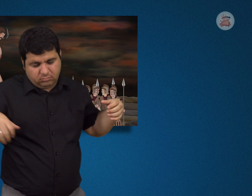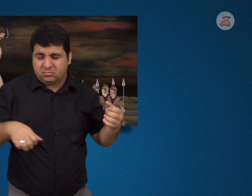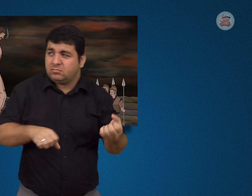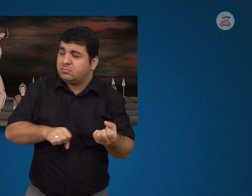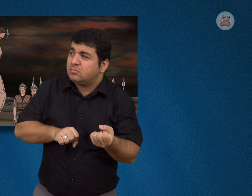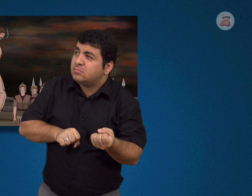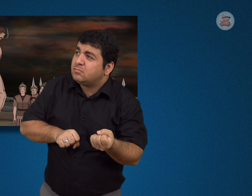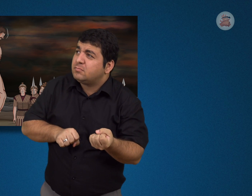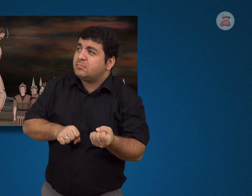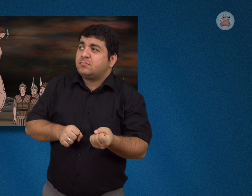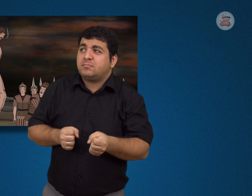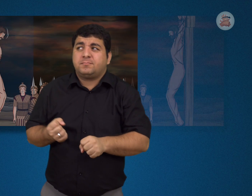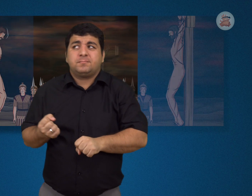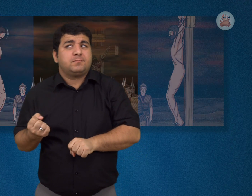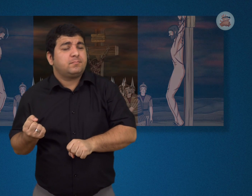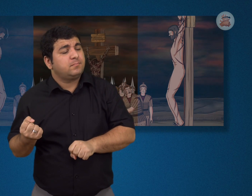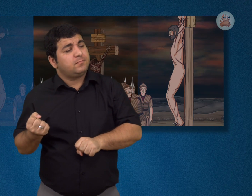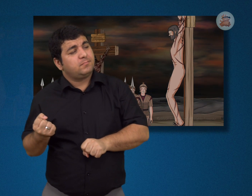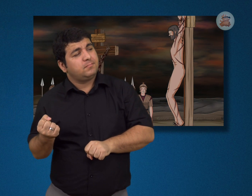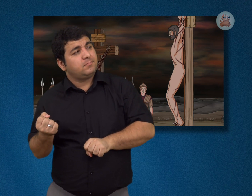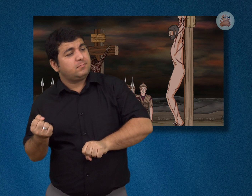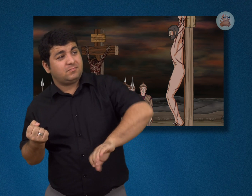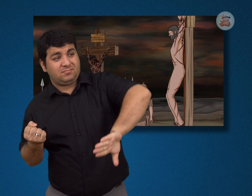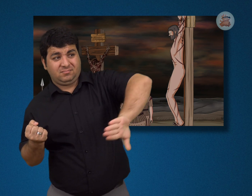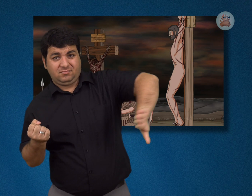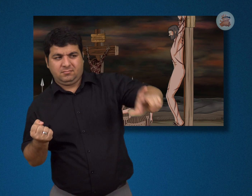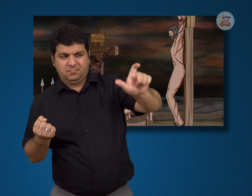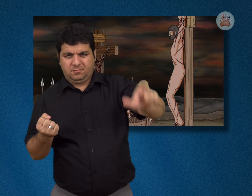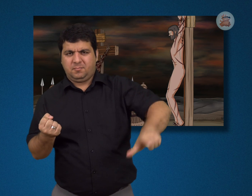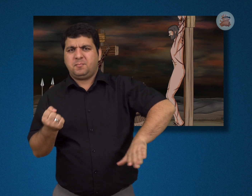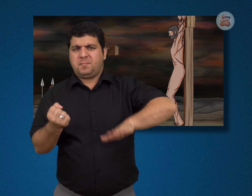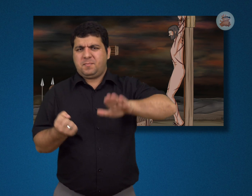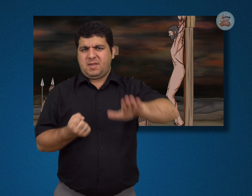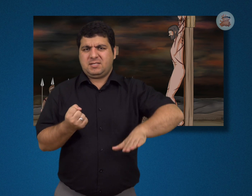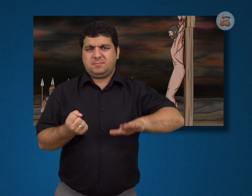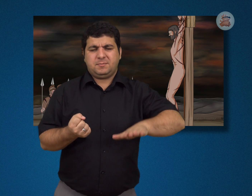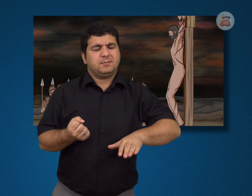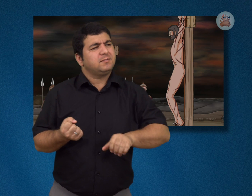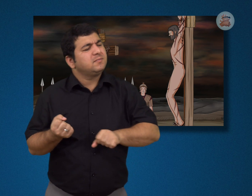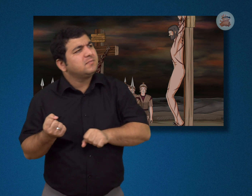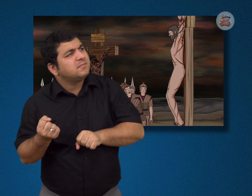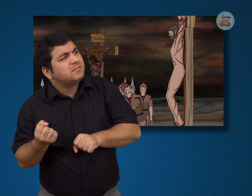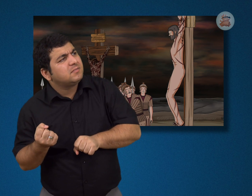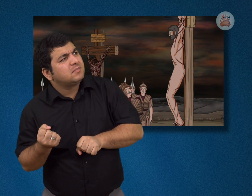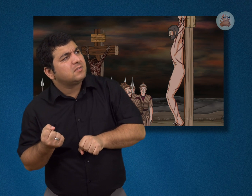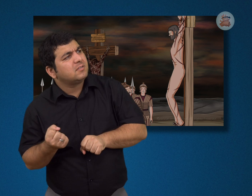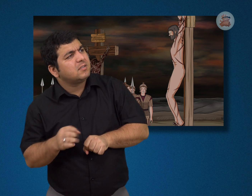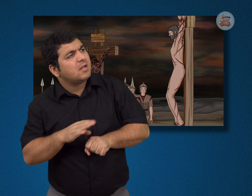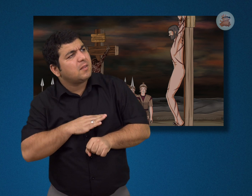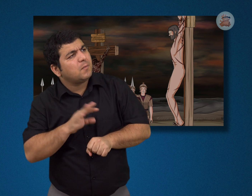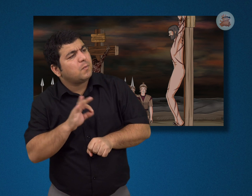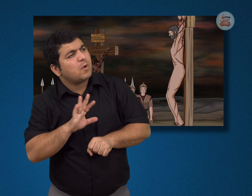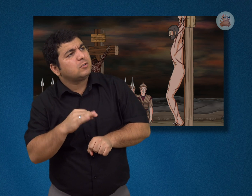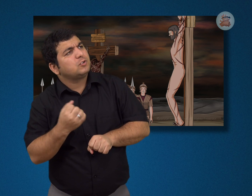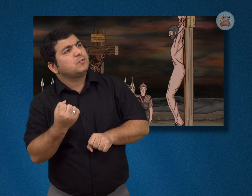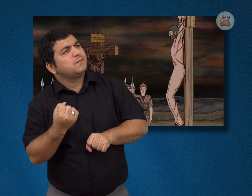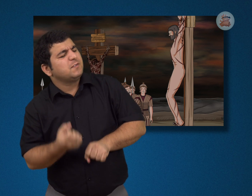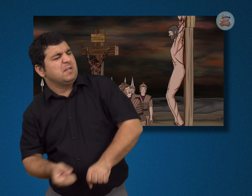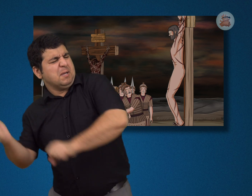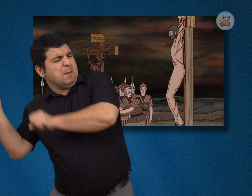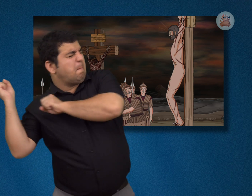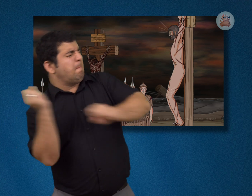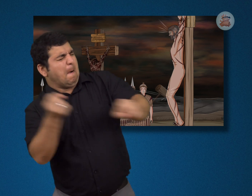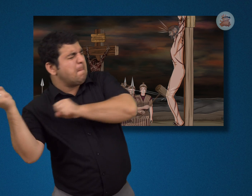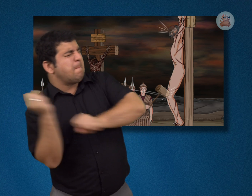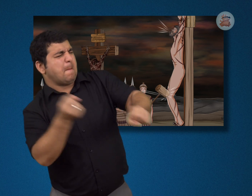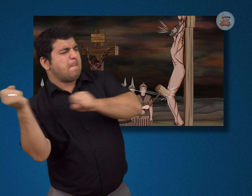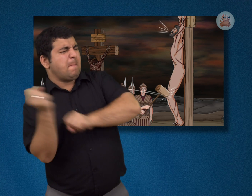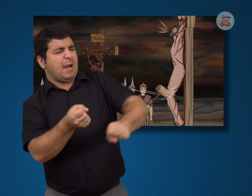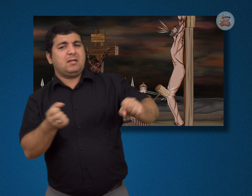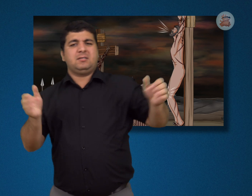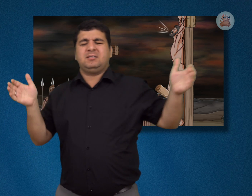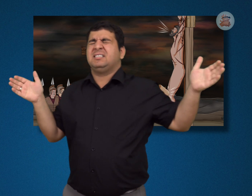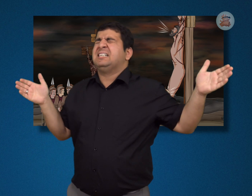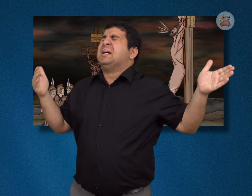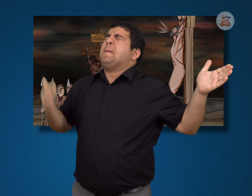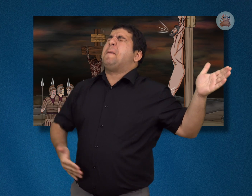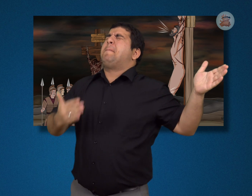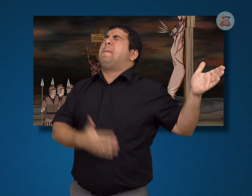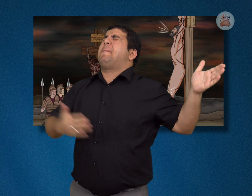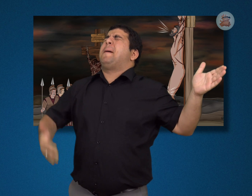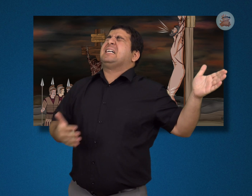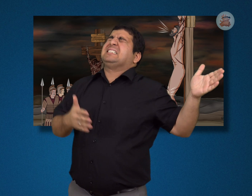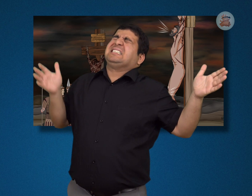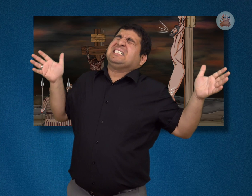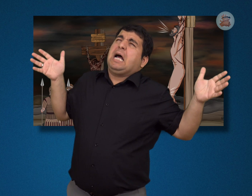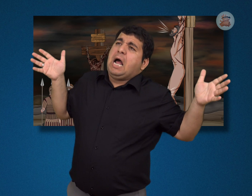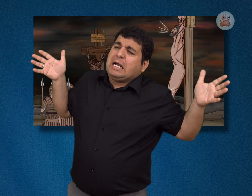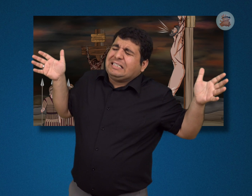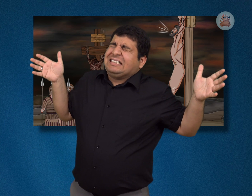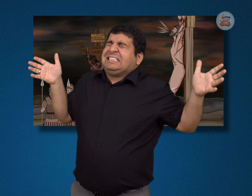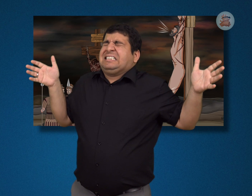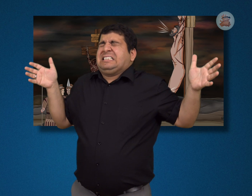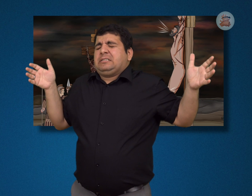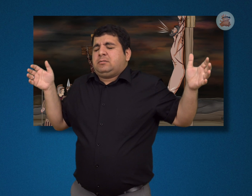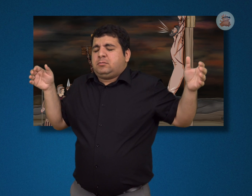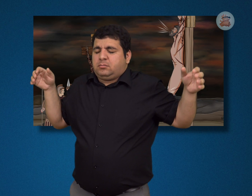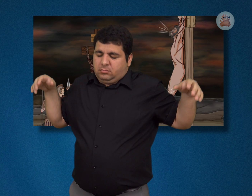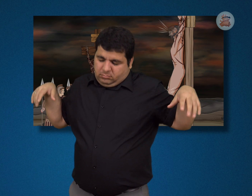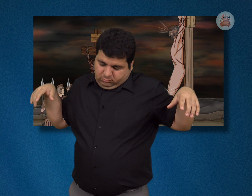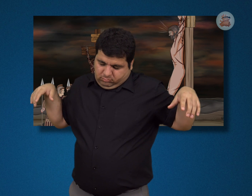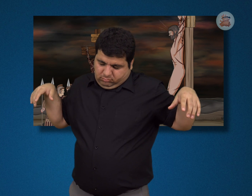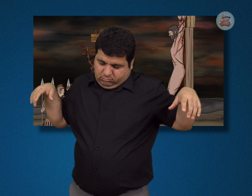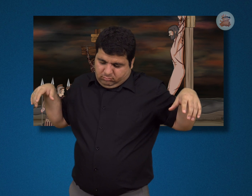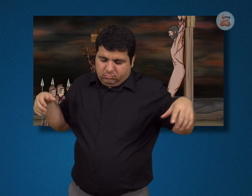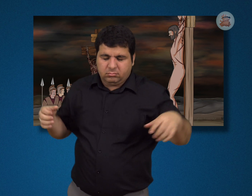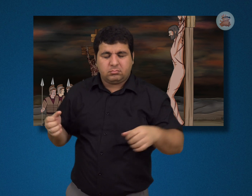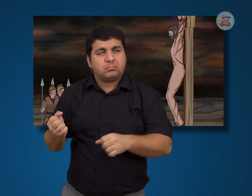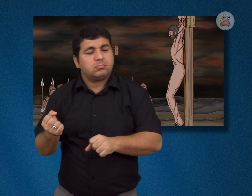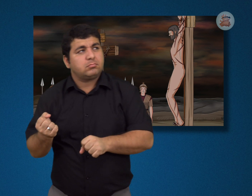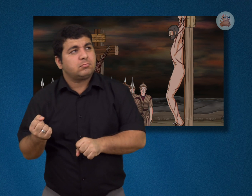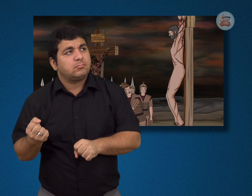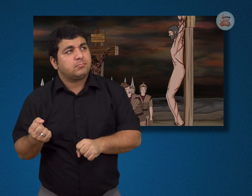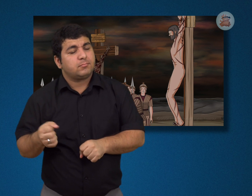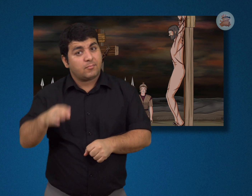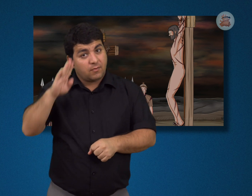But when they came to Jesus and saw that He was already dead, they did not break His legs.